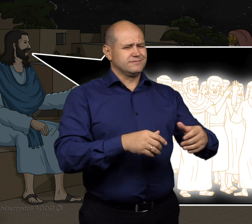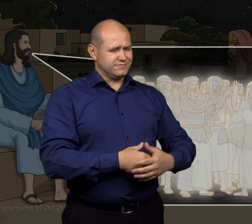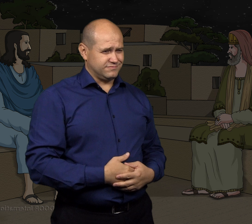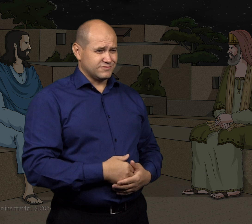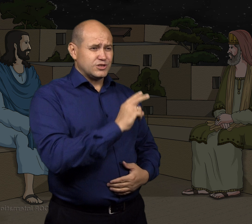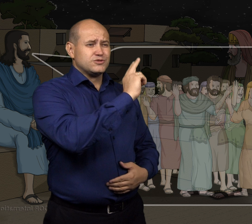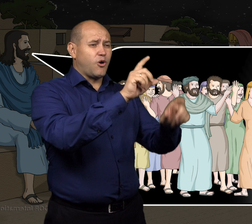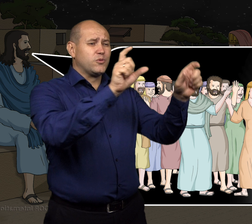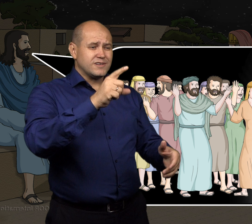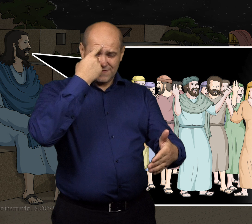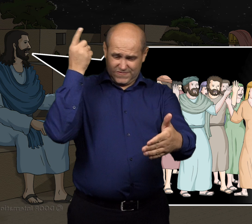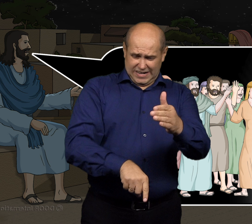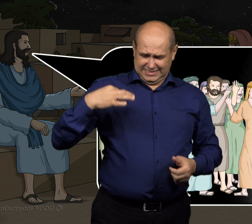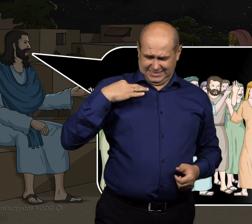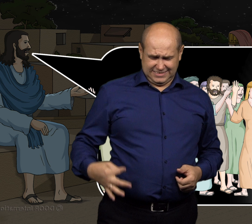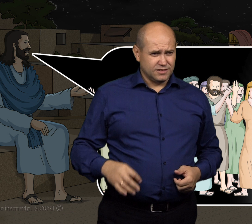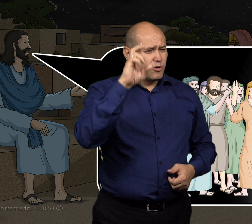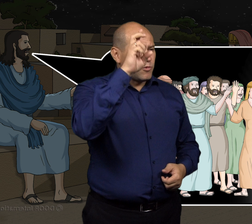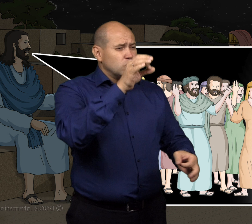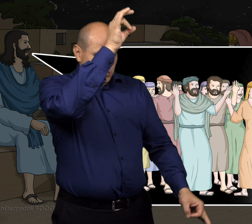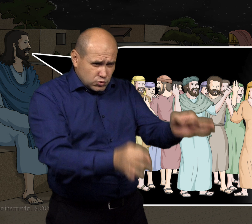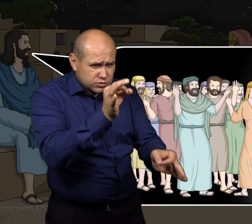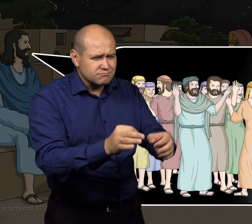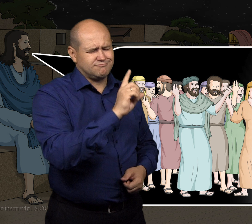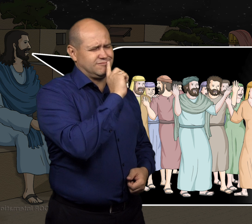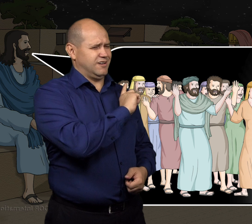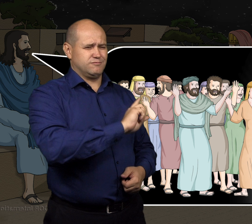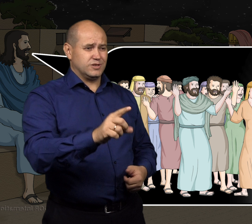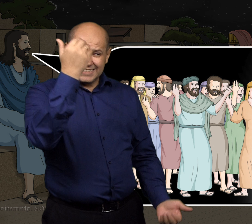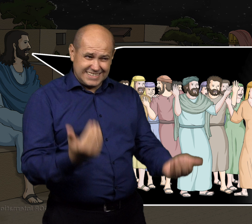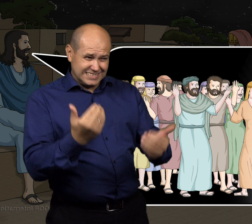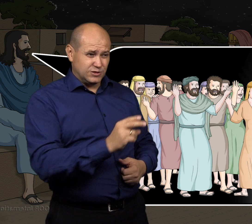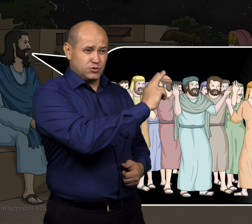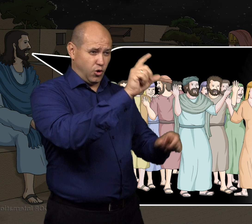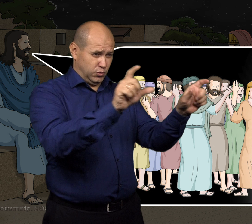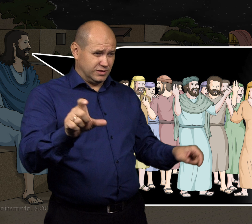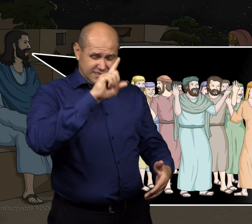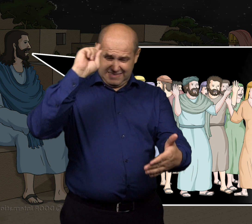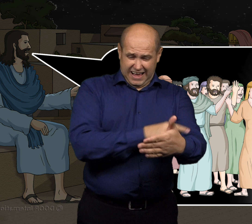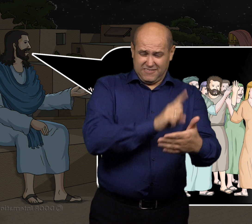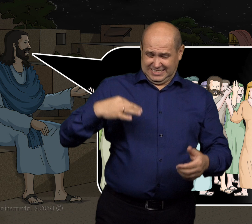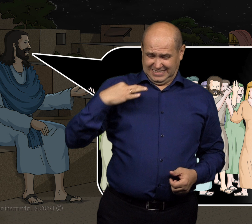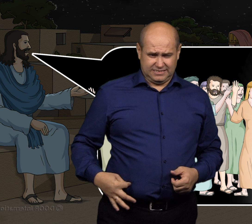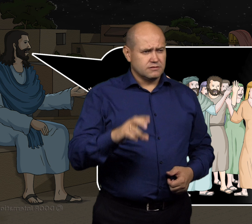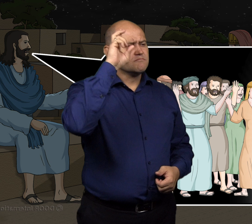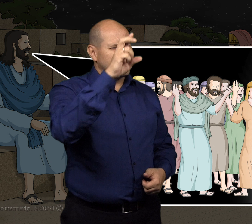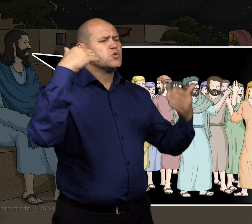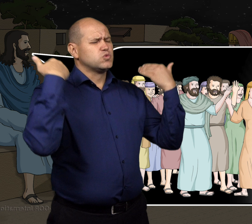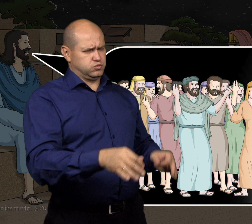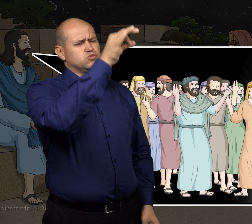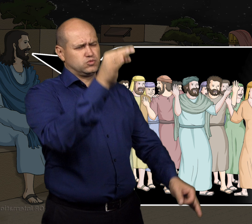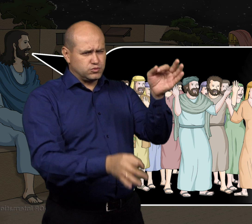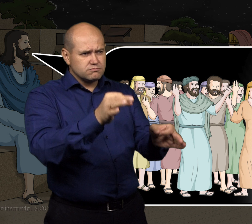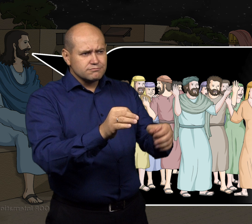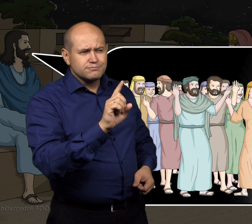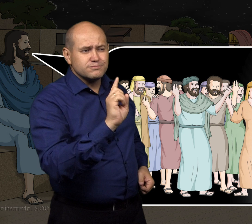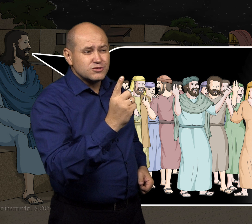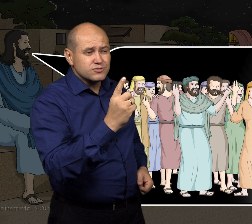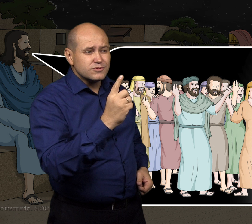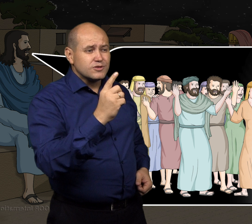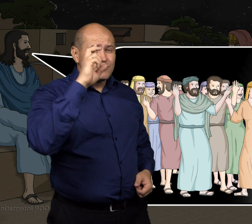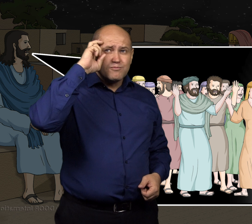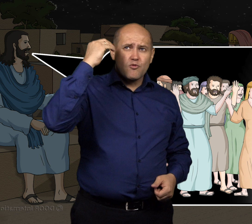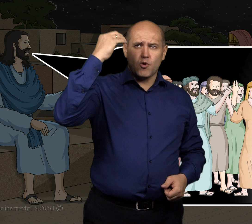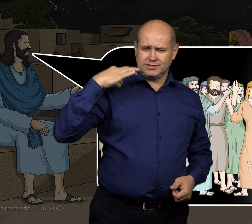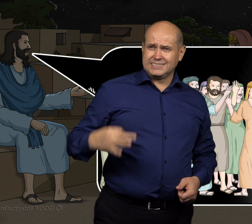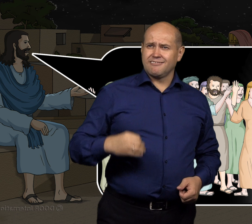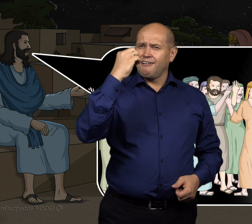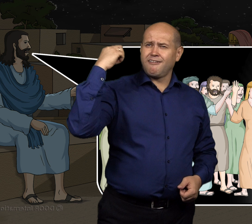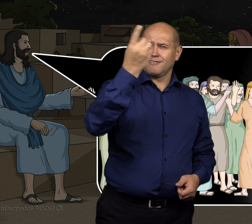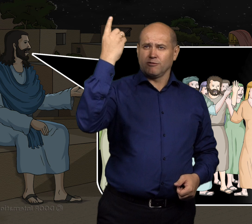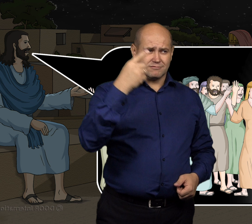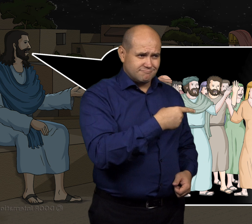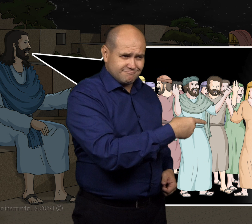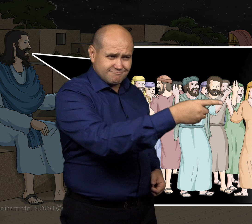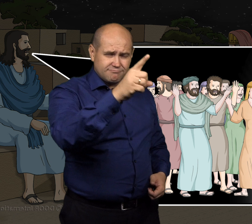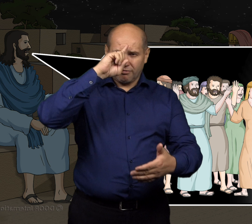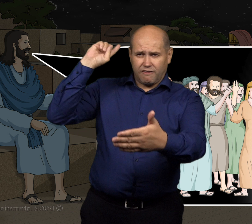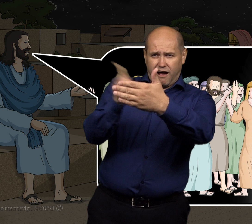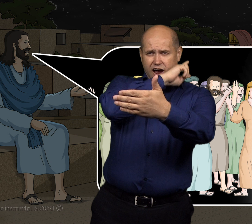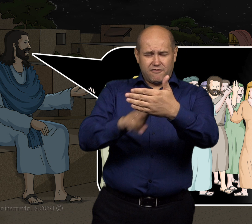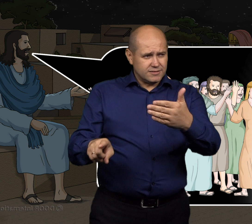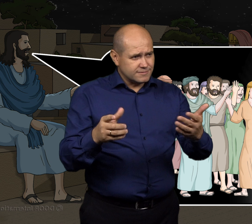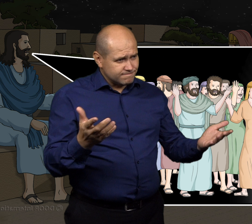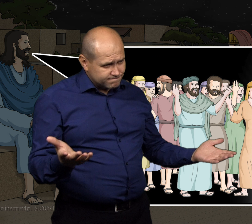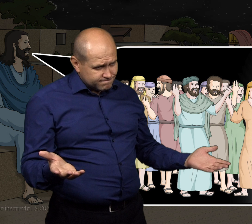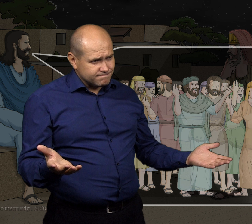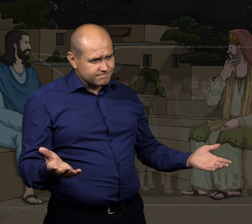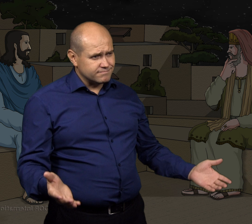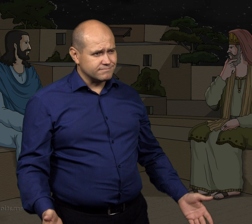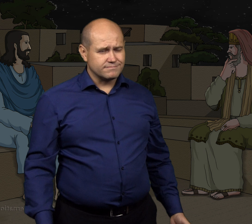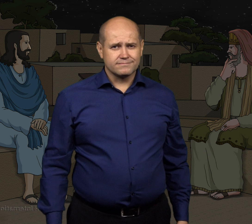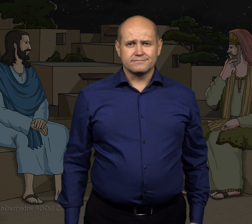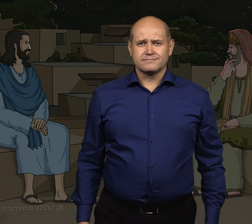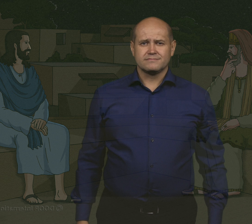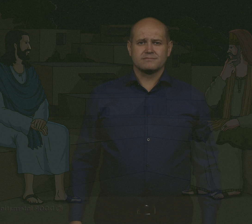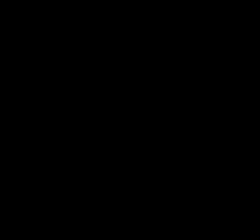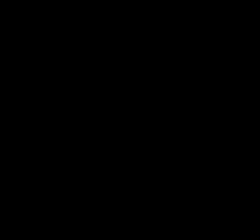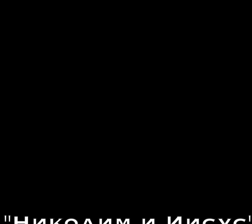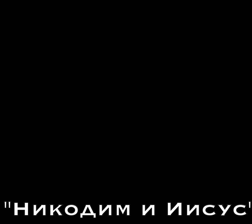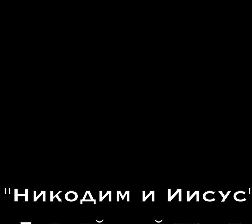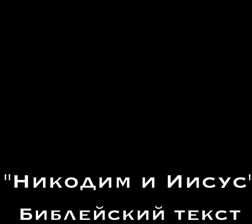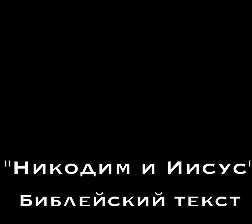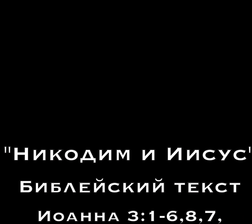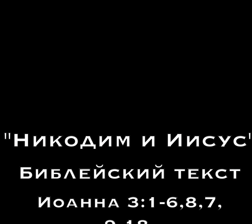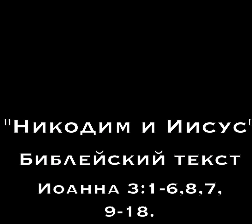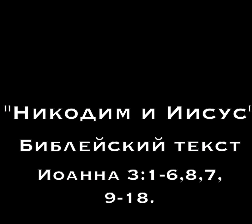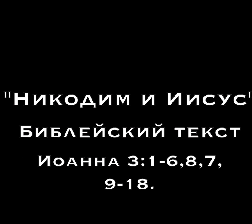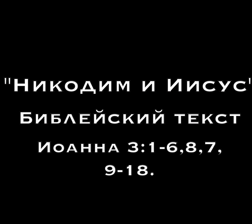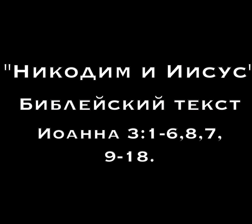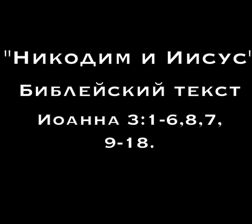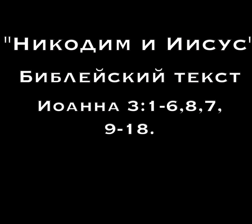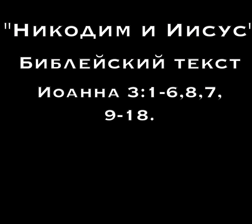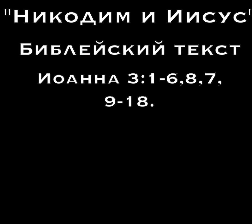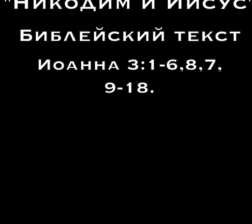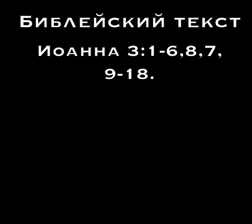Whoever believes in Him is not condemned, but whoever does not believe has already been condemned, because he has not believed in the name of God’s one and only Son.